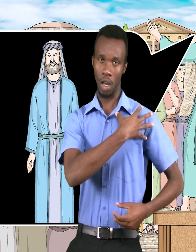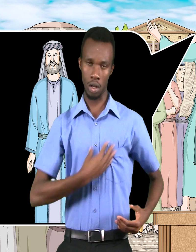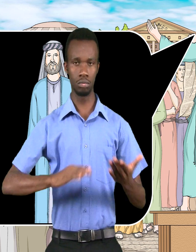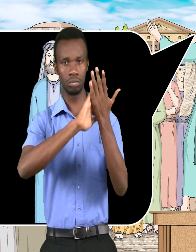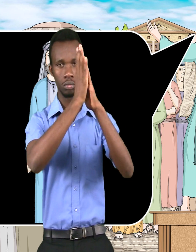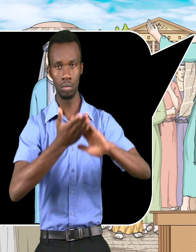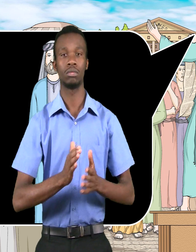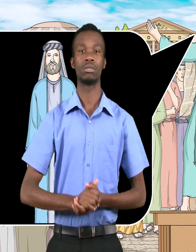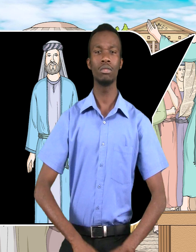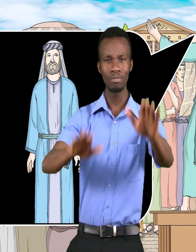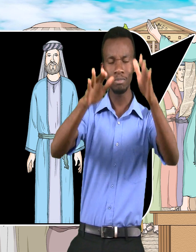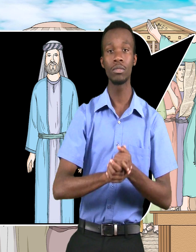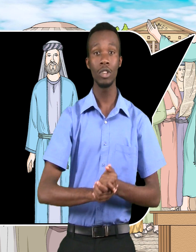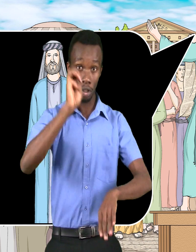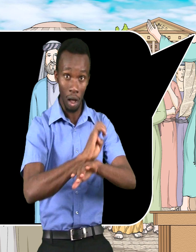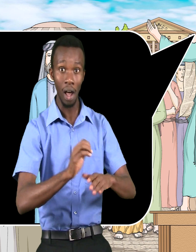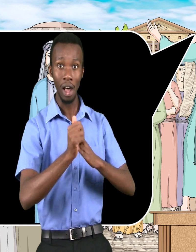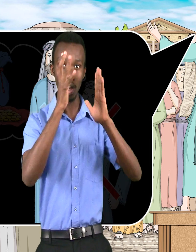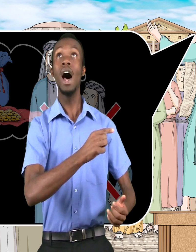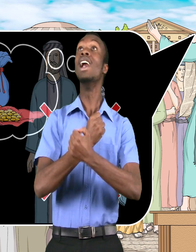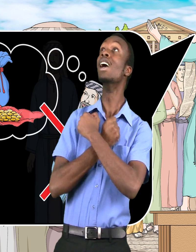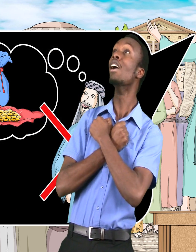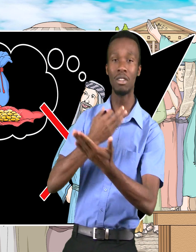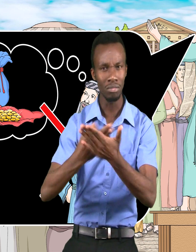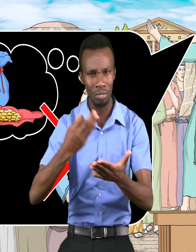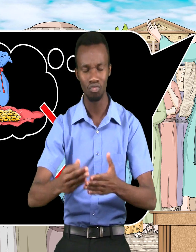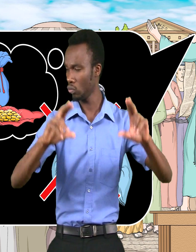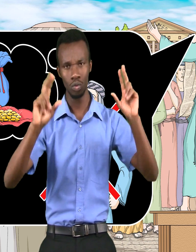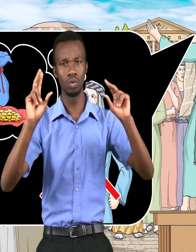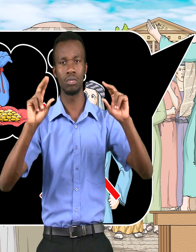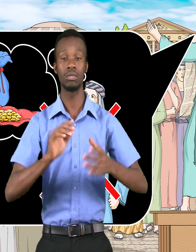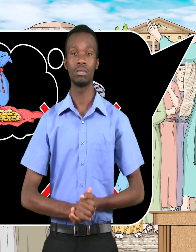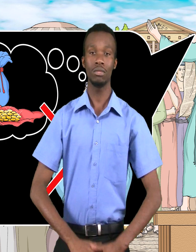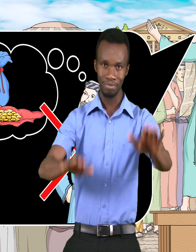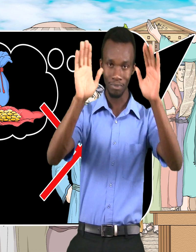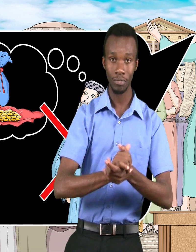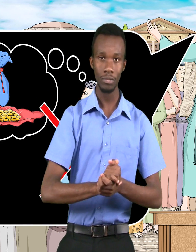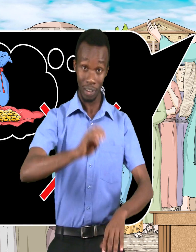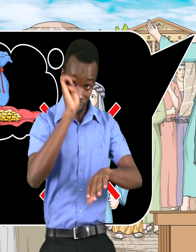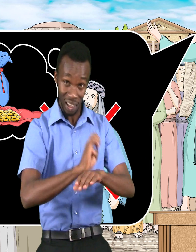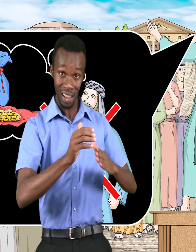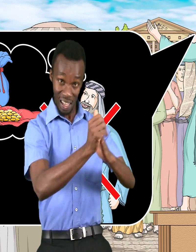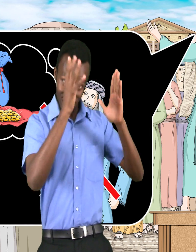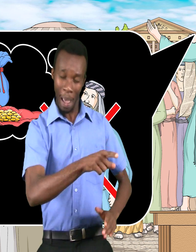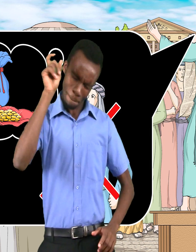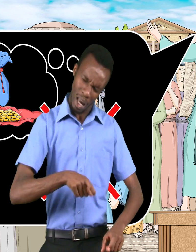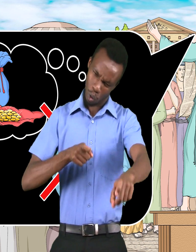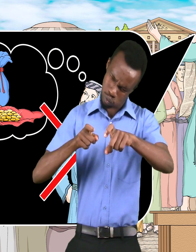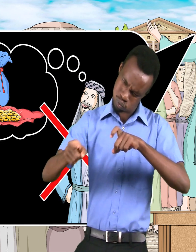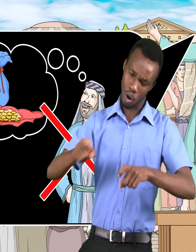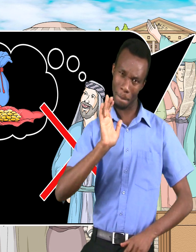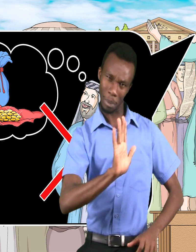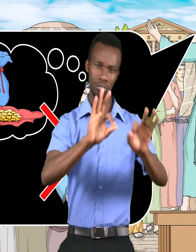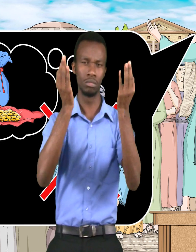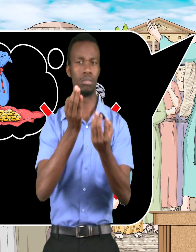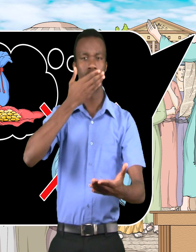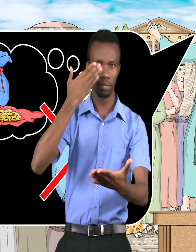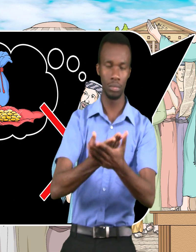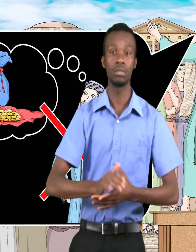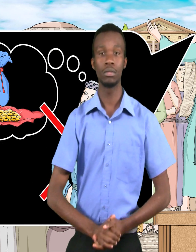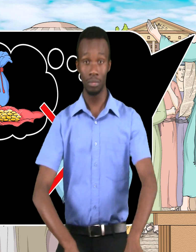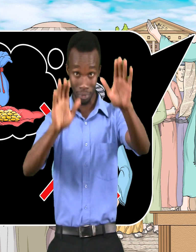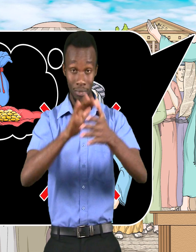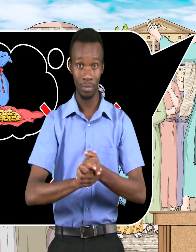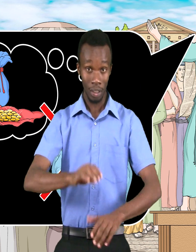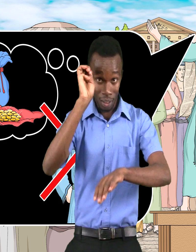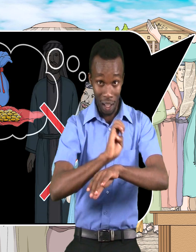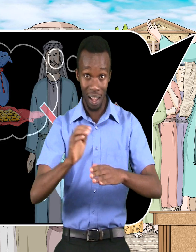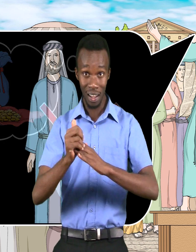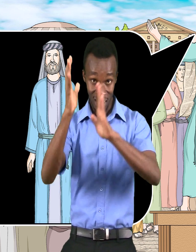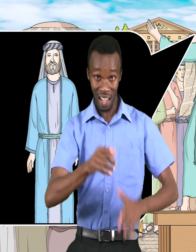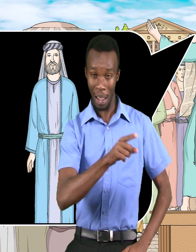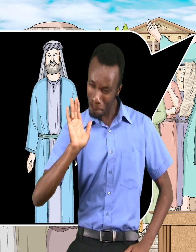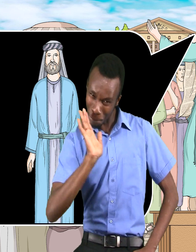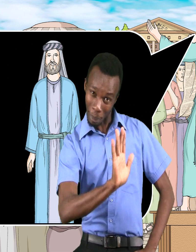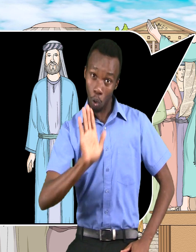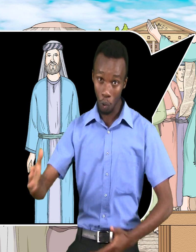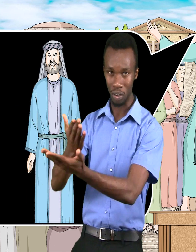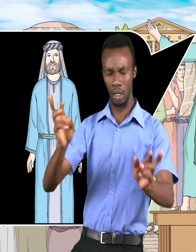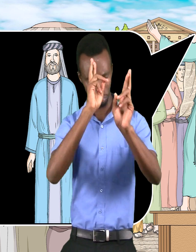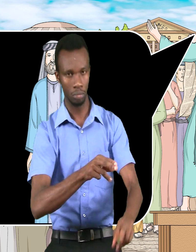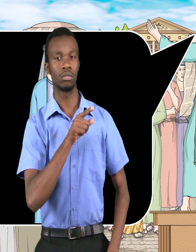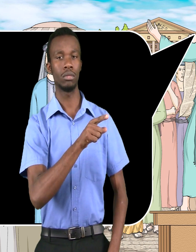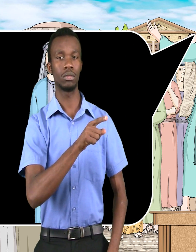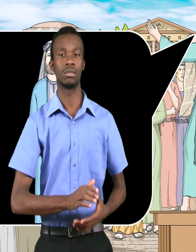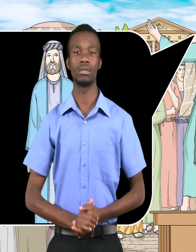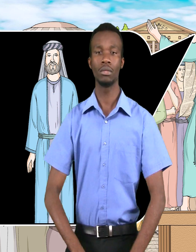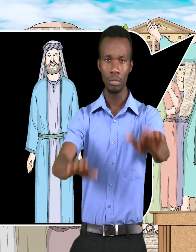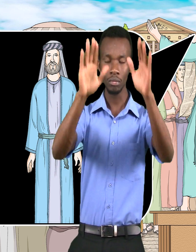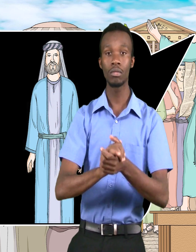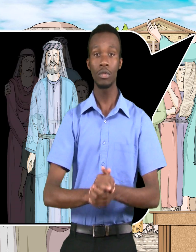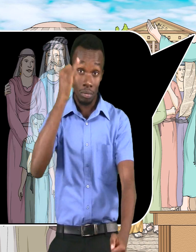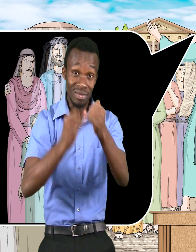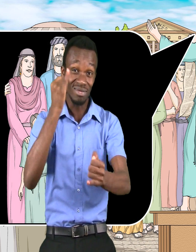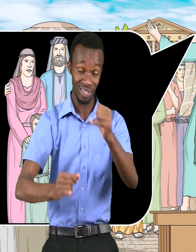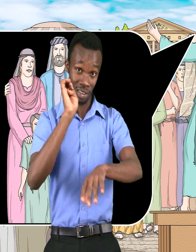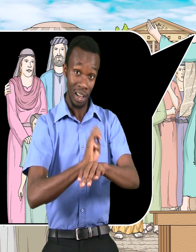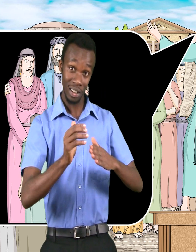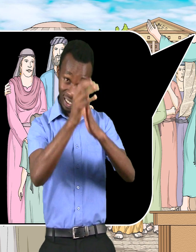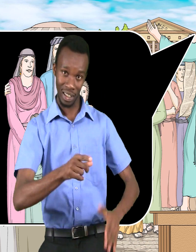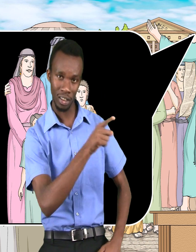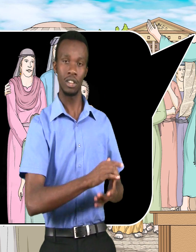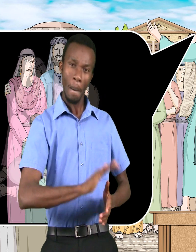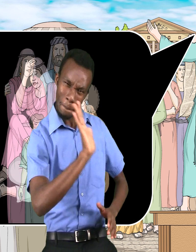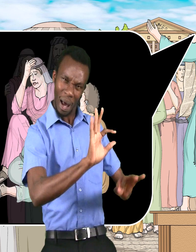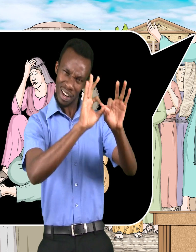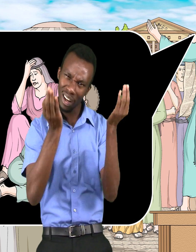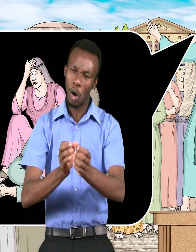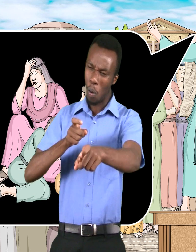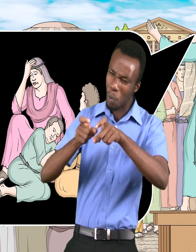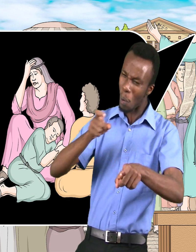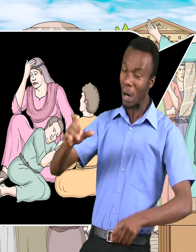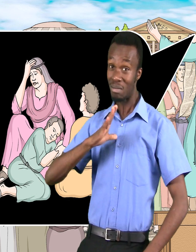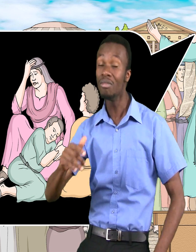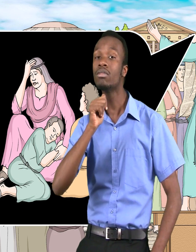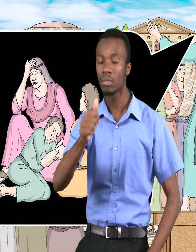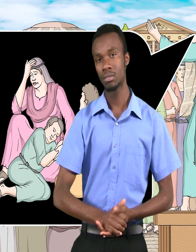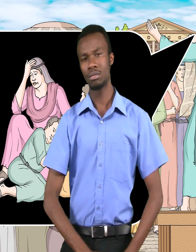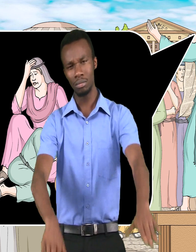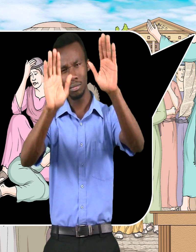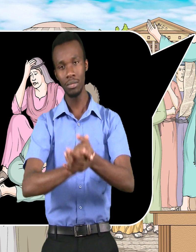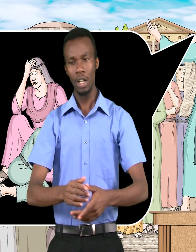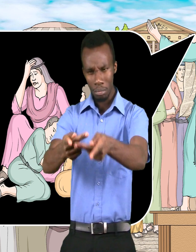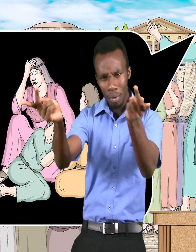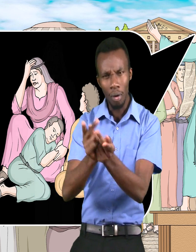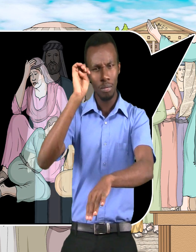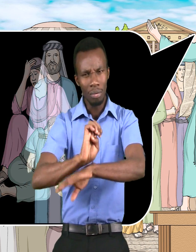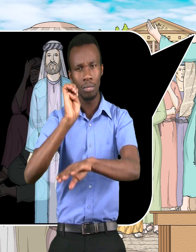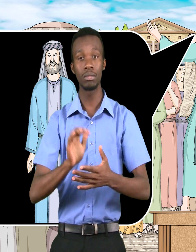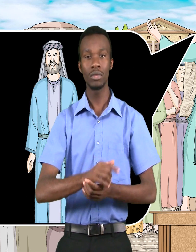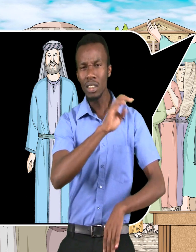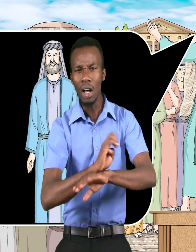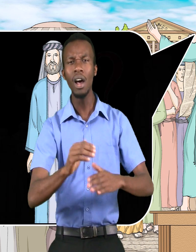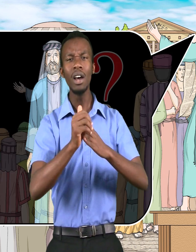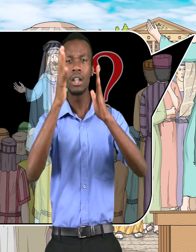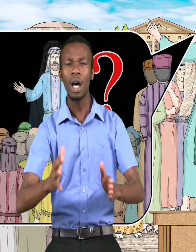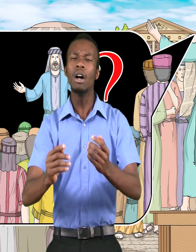An overseer must manage his own household well and keep his children under control, with complete dignity.